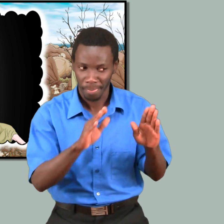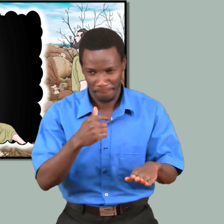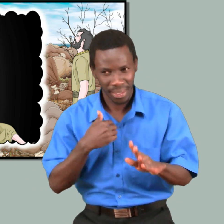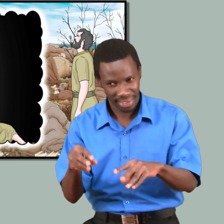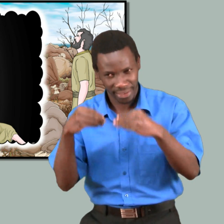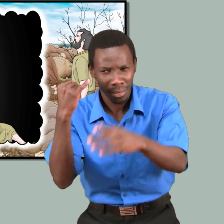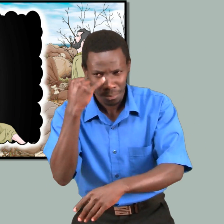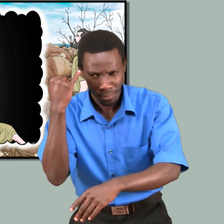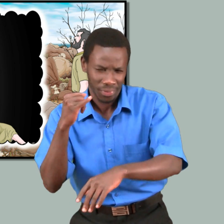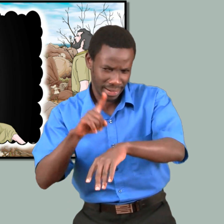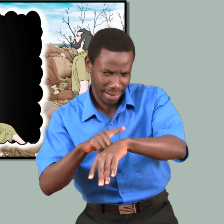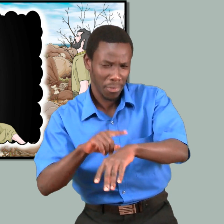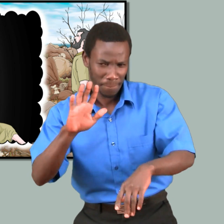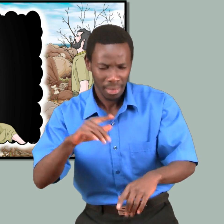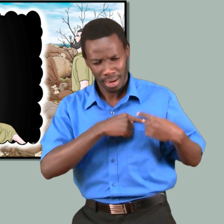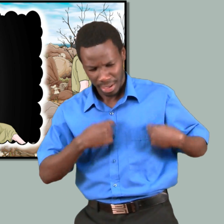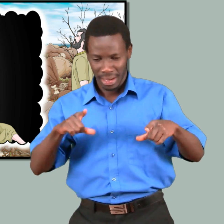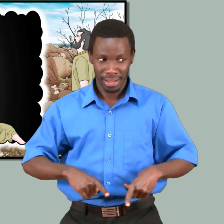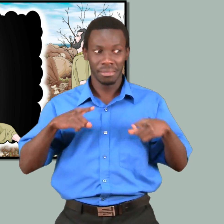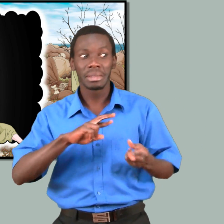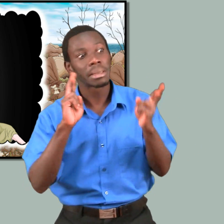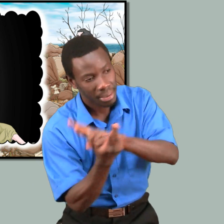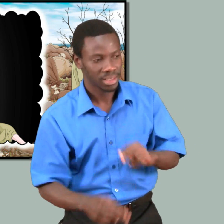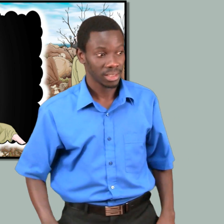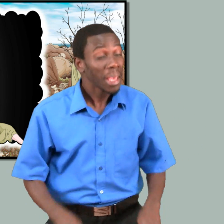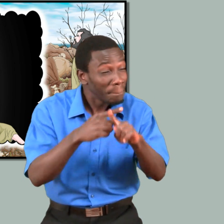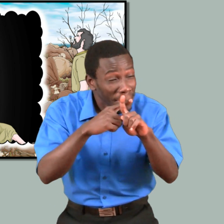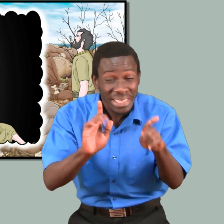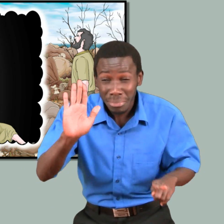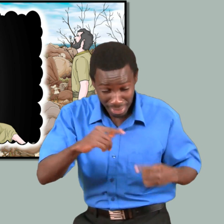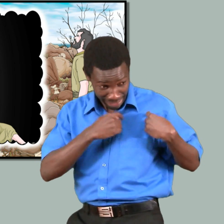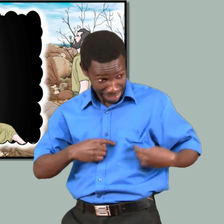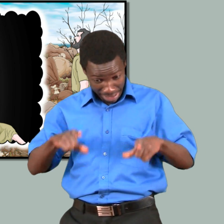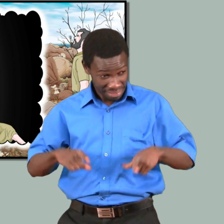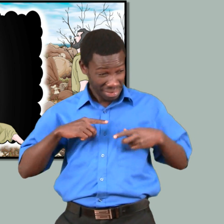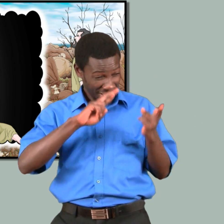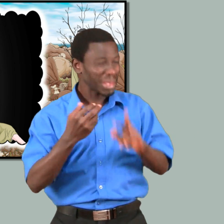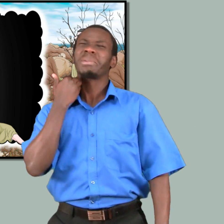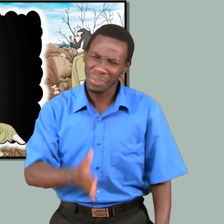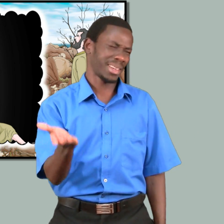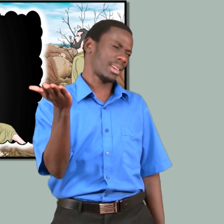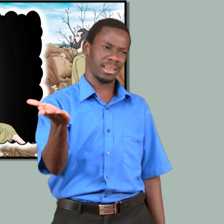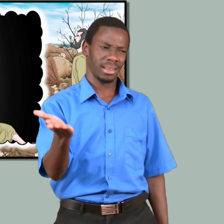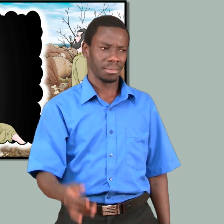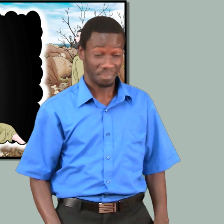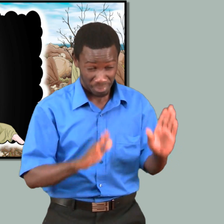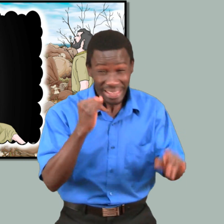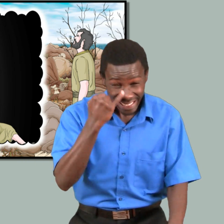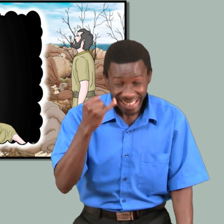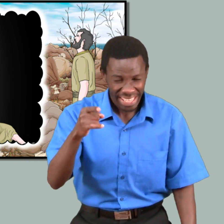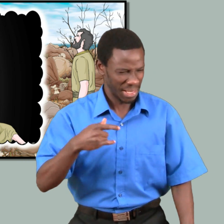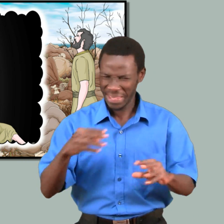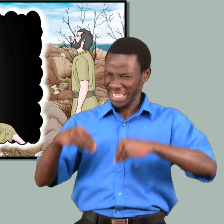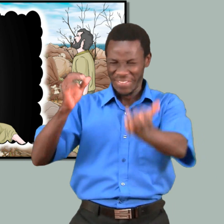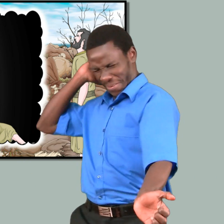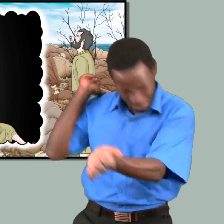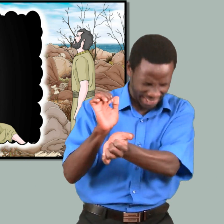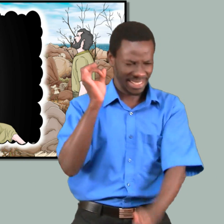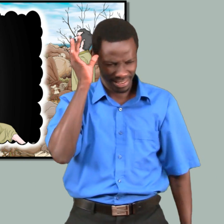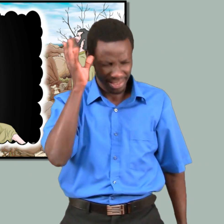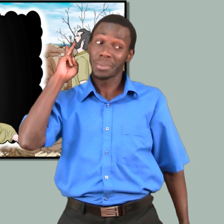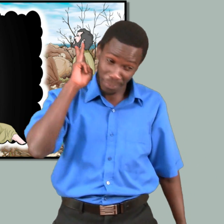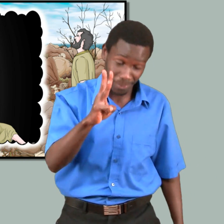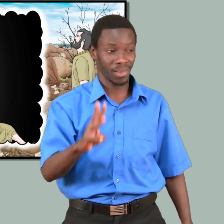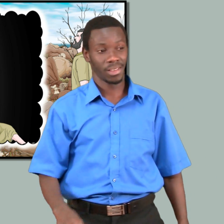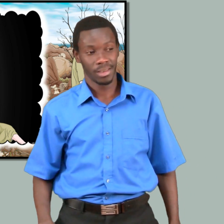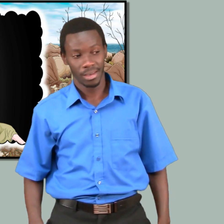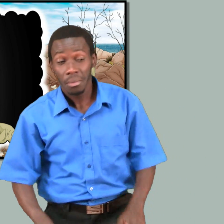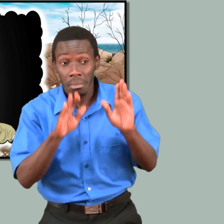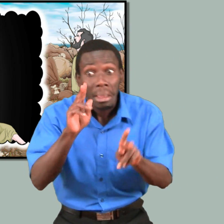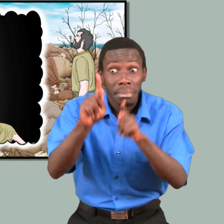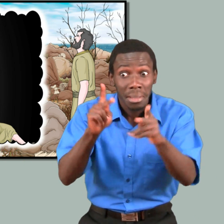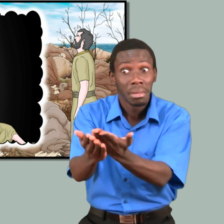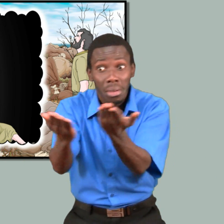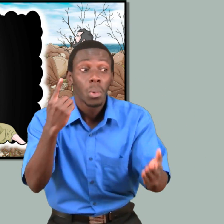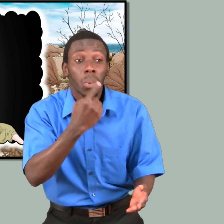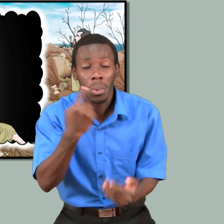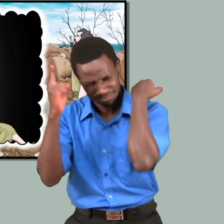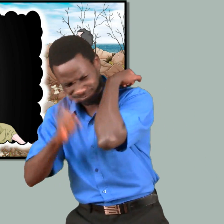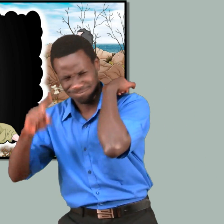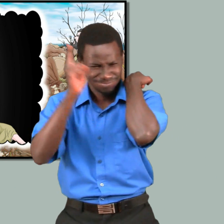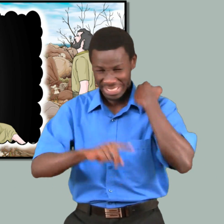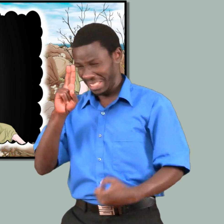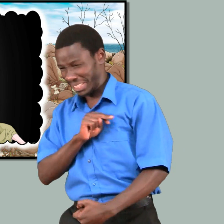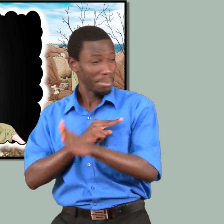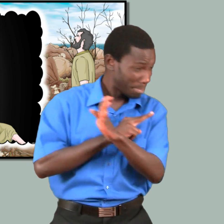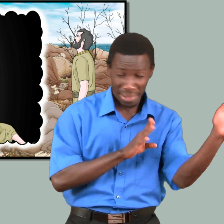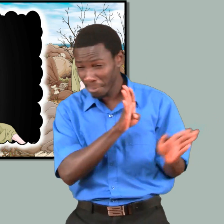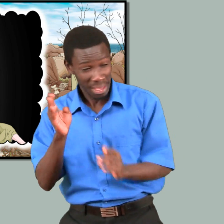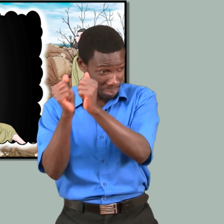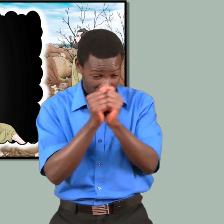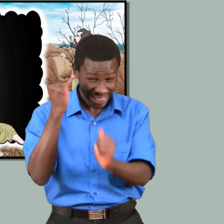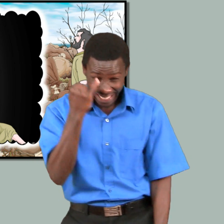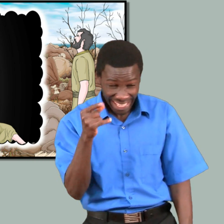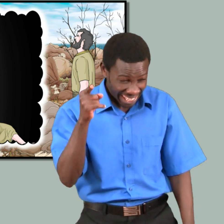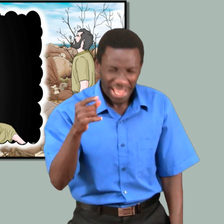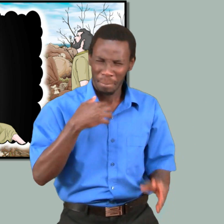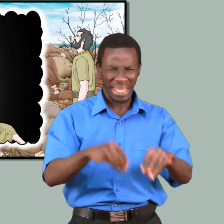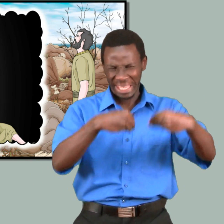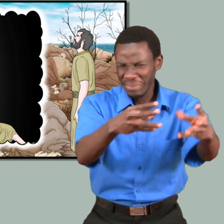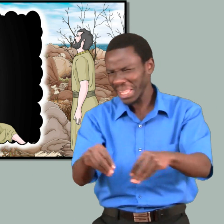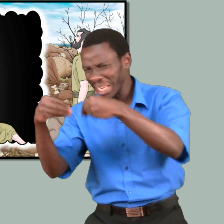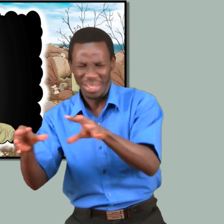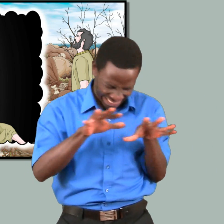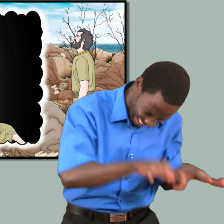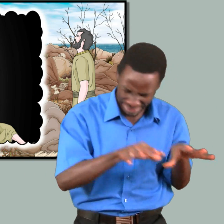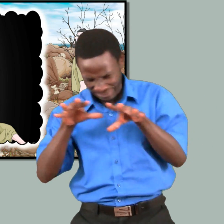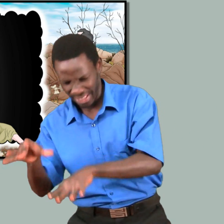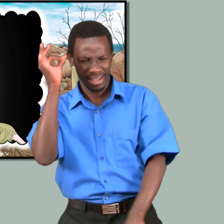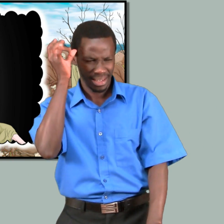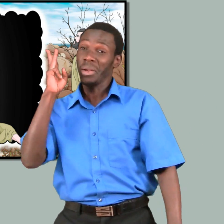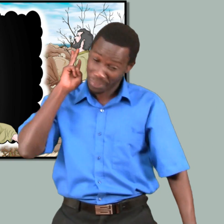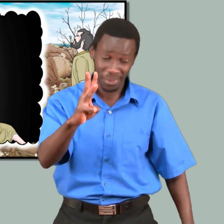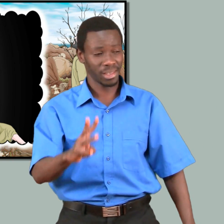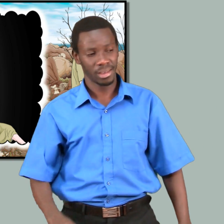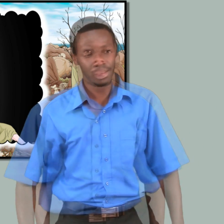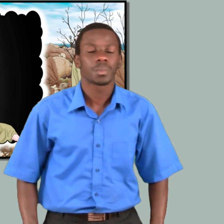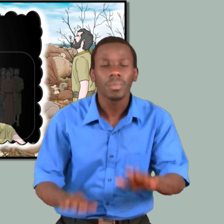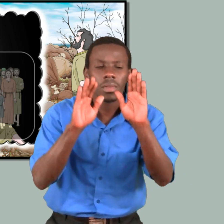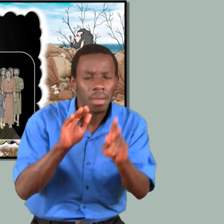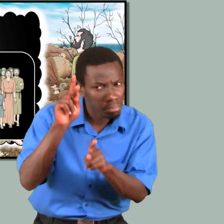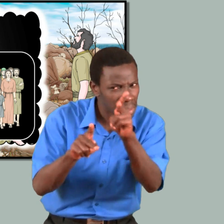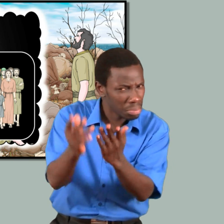Behold, I will cast her onto a bed of sickness, and those who commit adultery with her will suffer great tribulation unless they repent of her deeds.